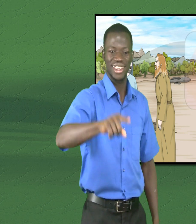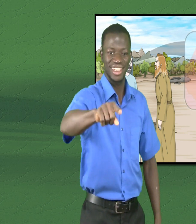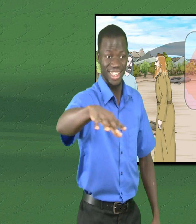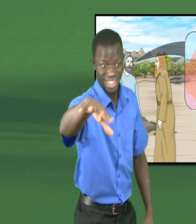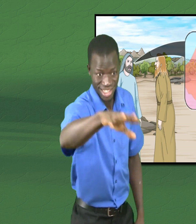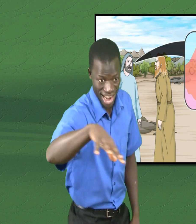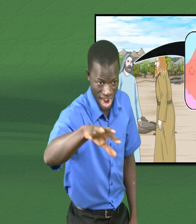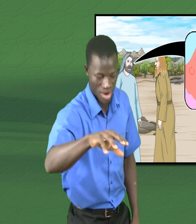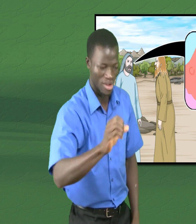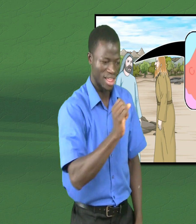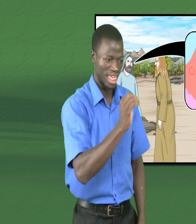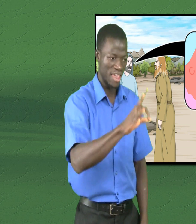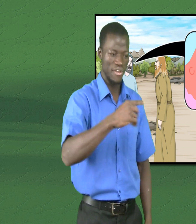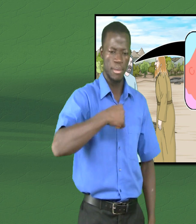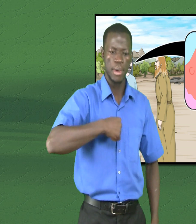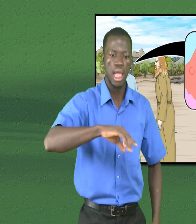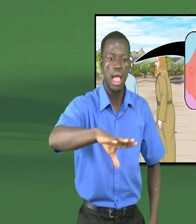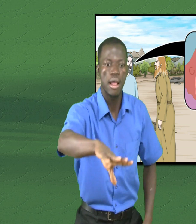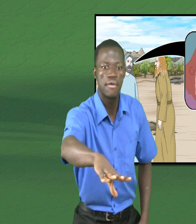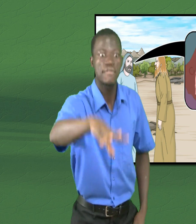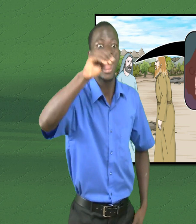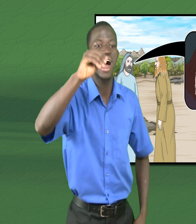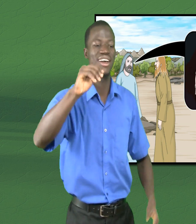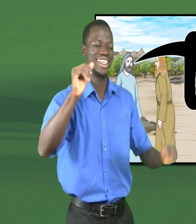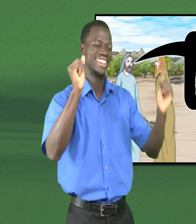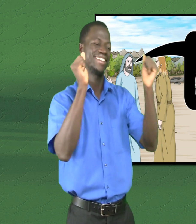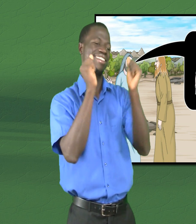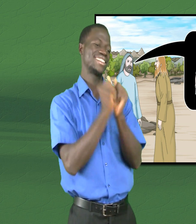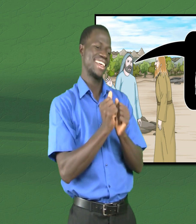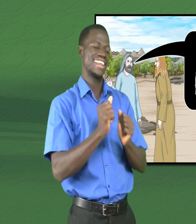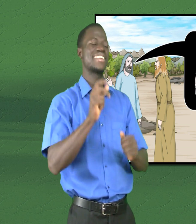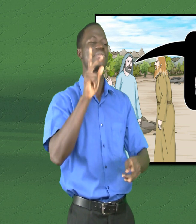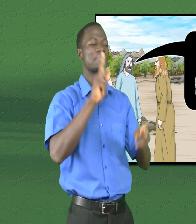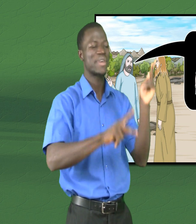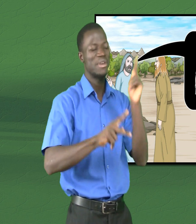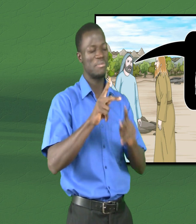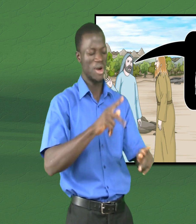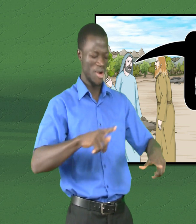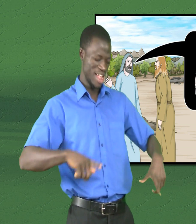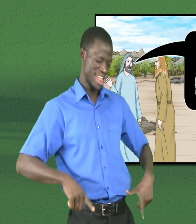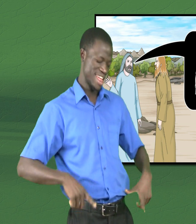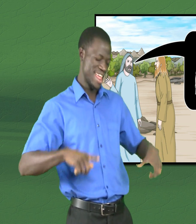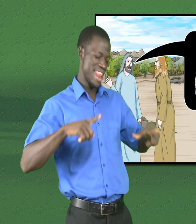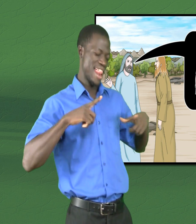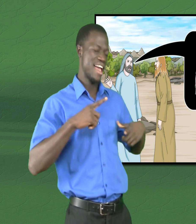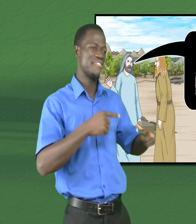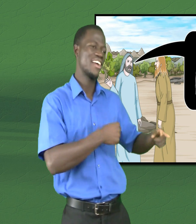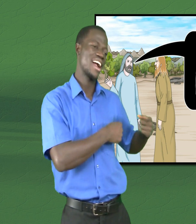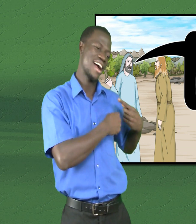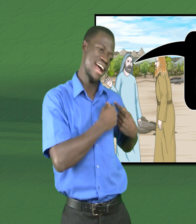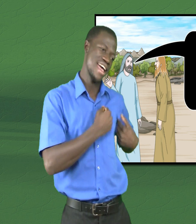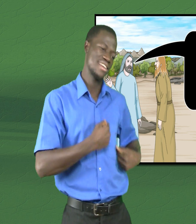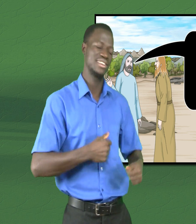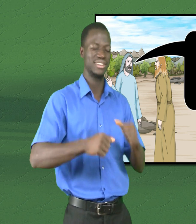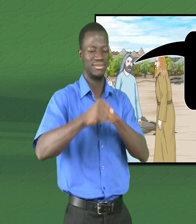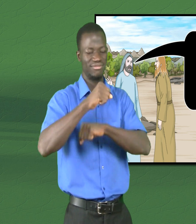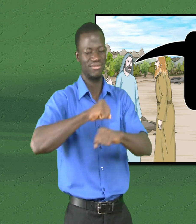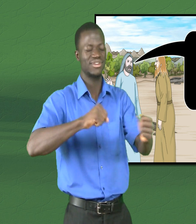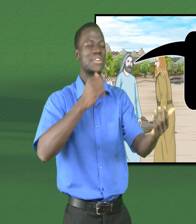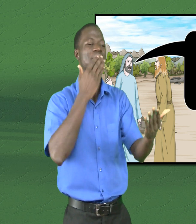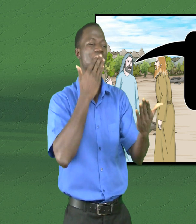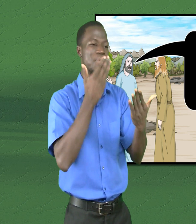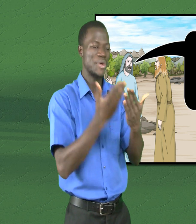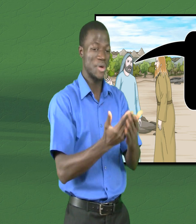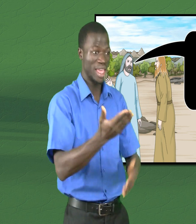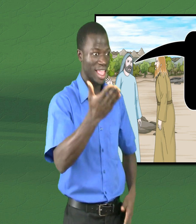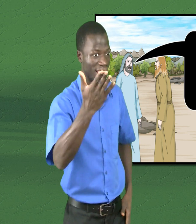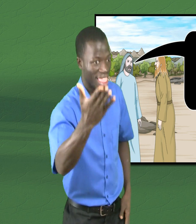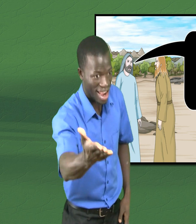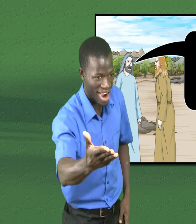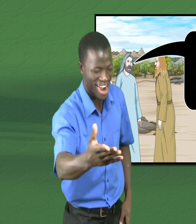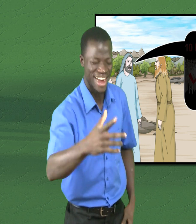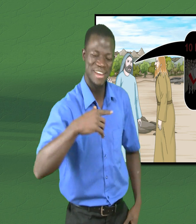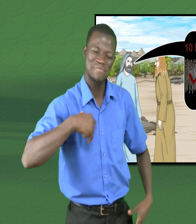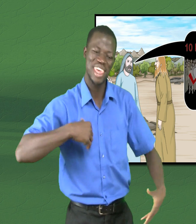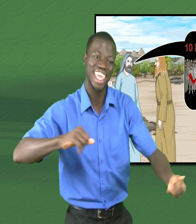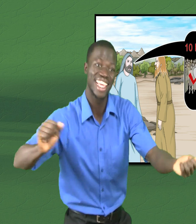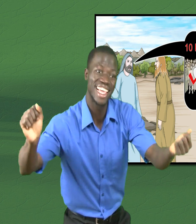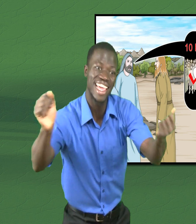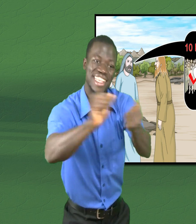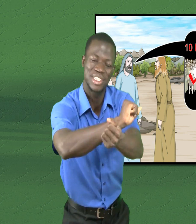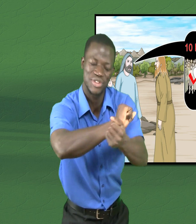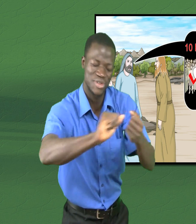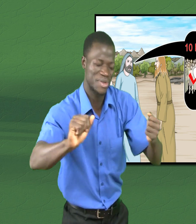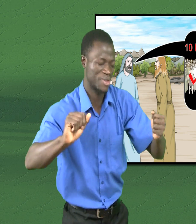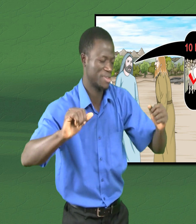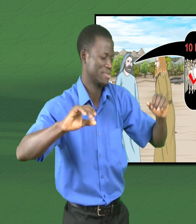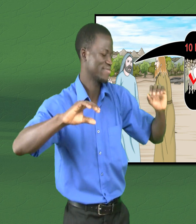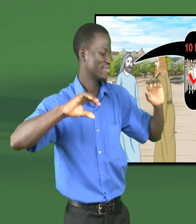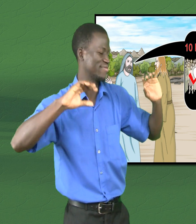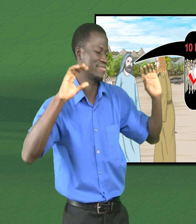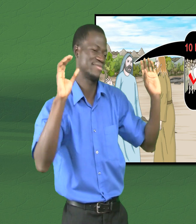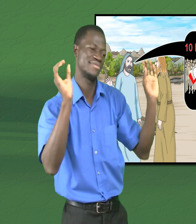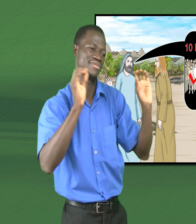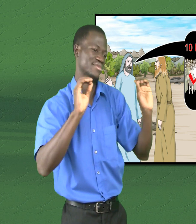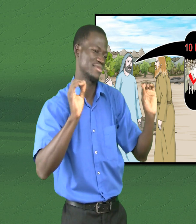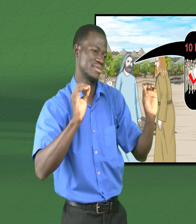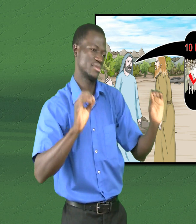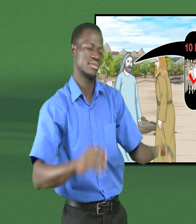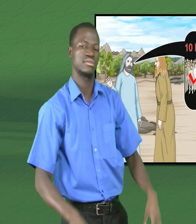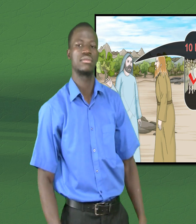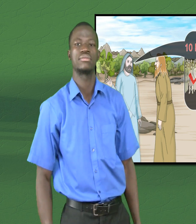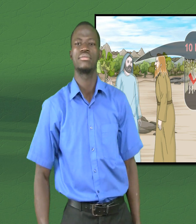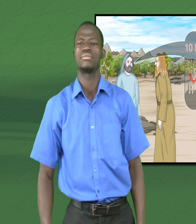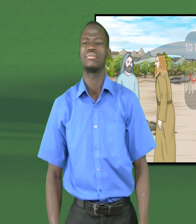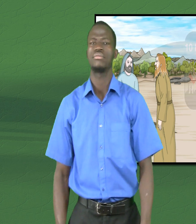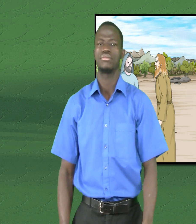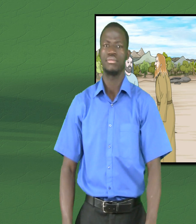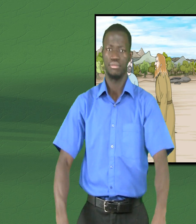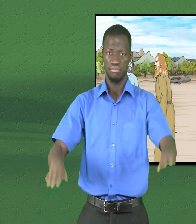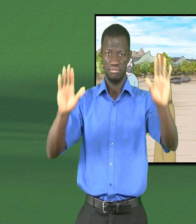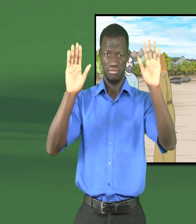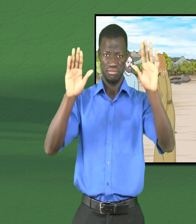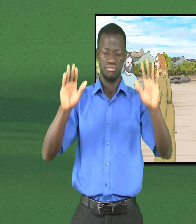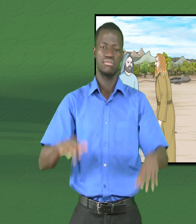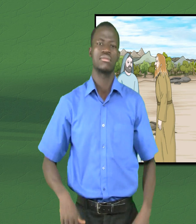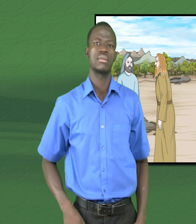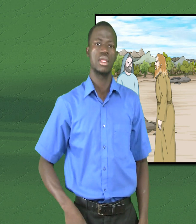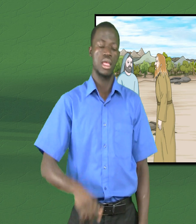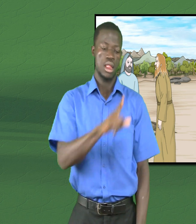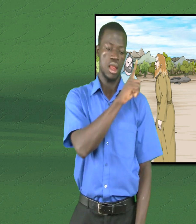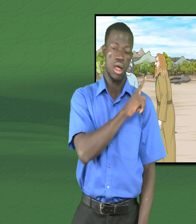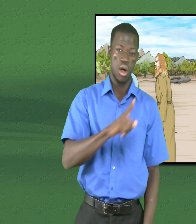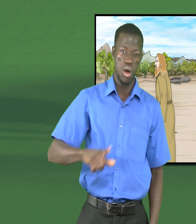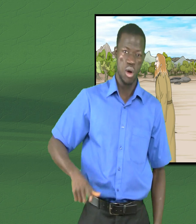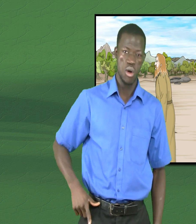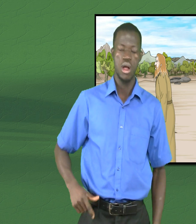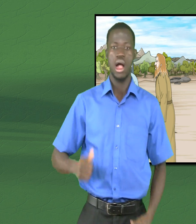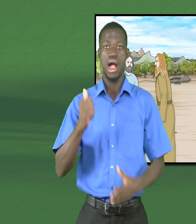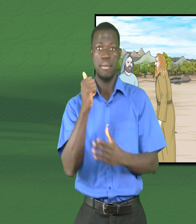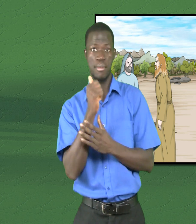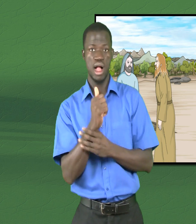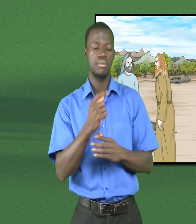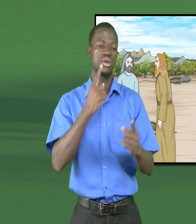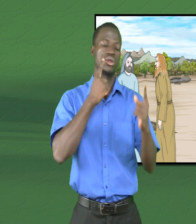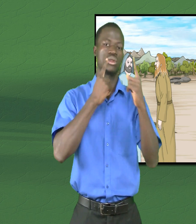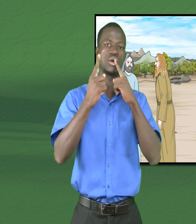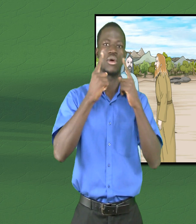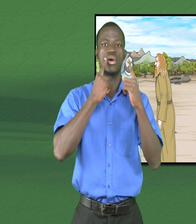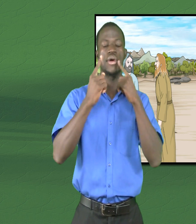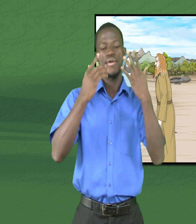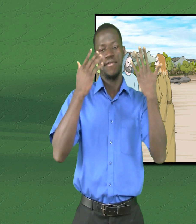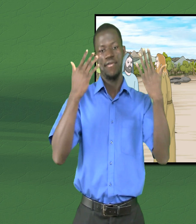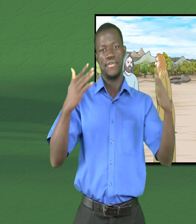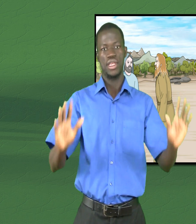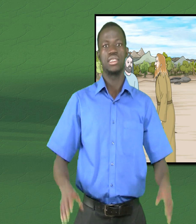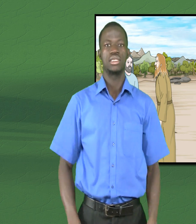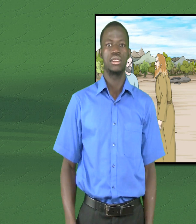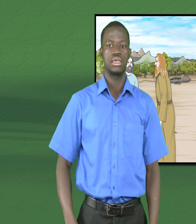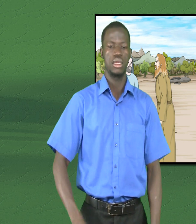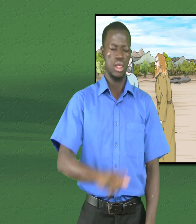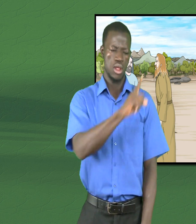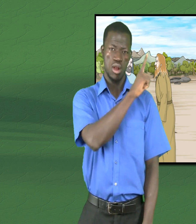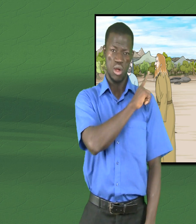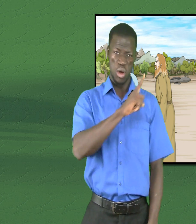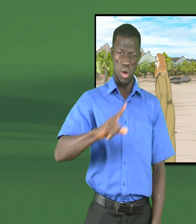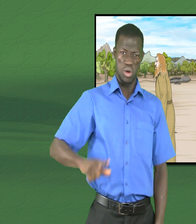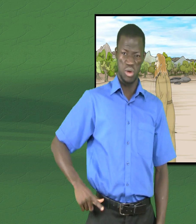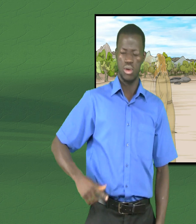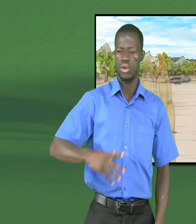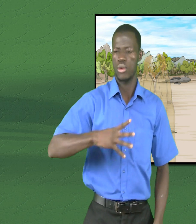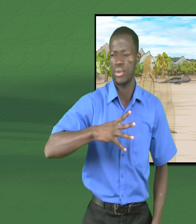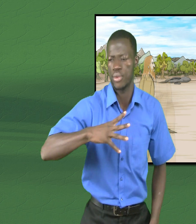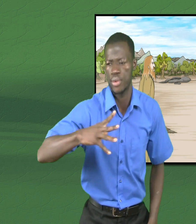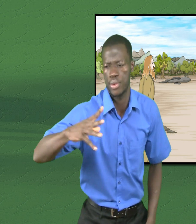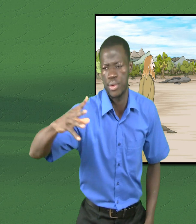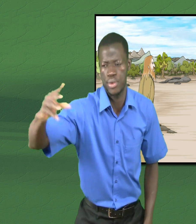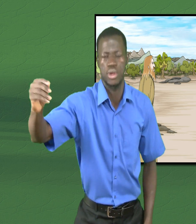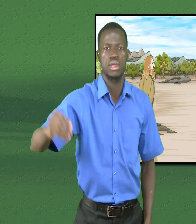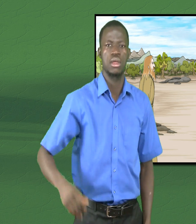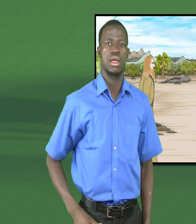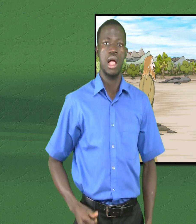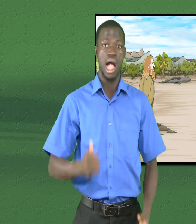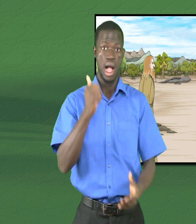And He answered, “On account of the ten, I will not destroy it.”